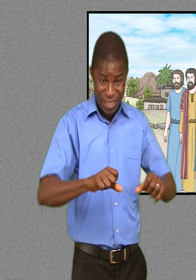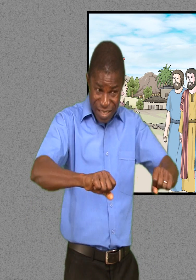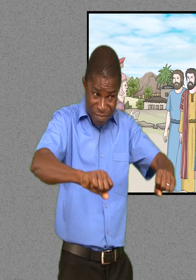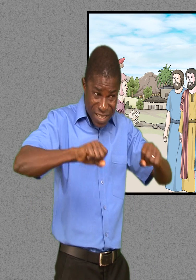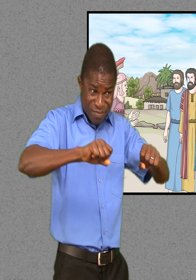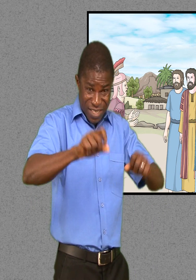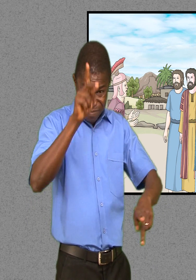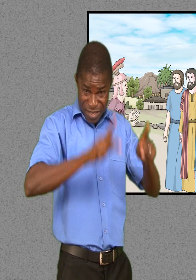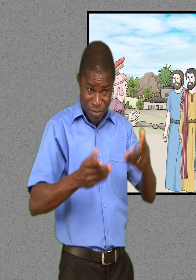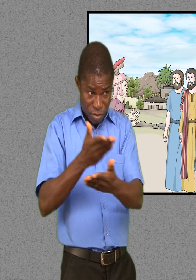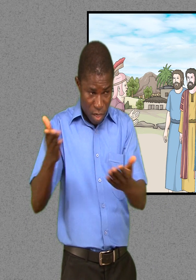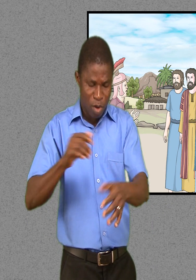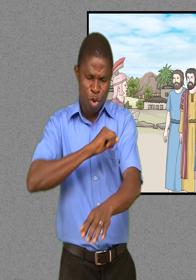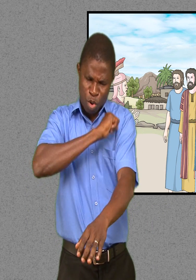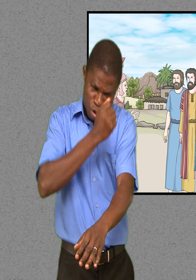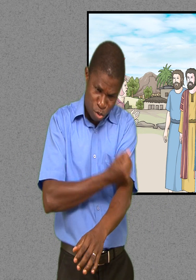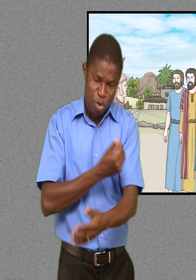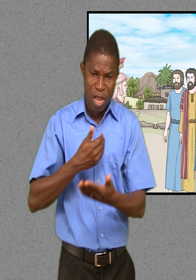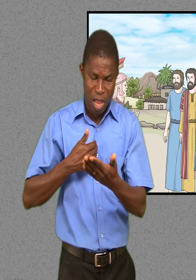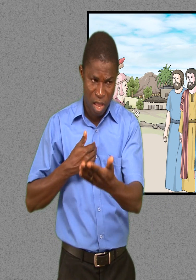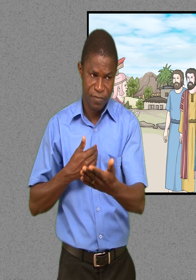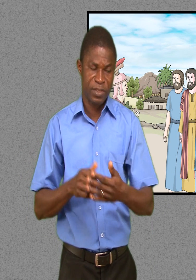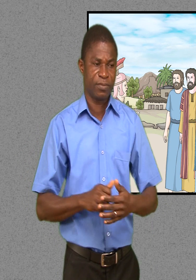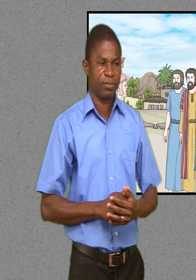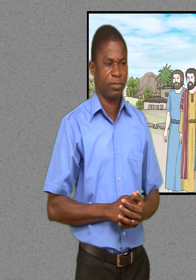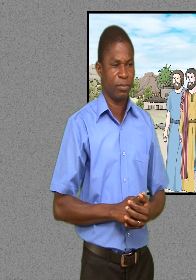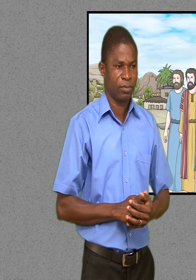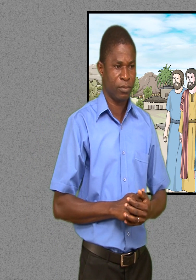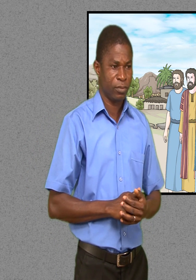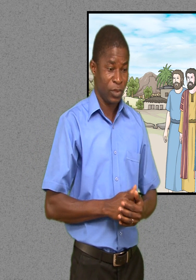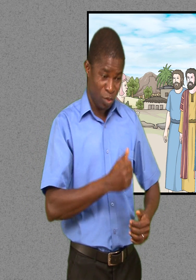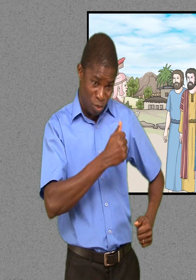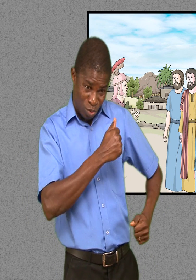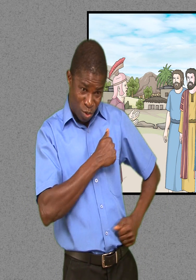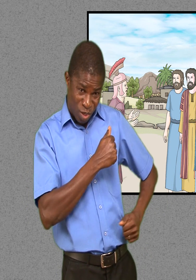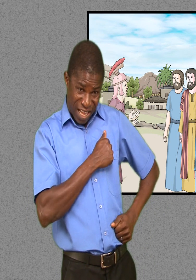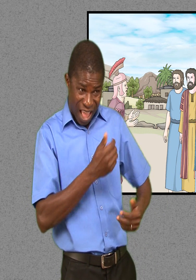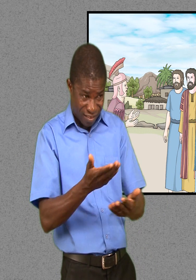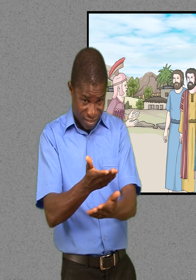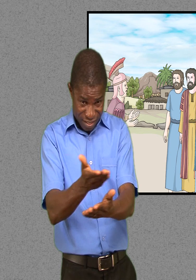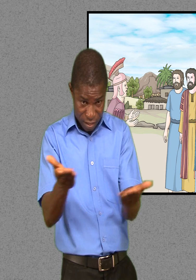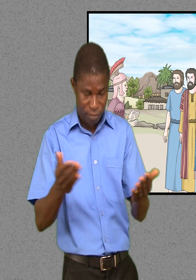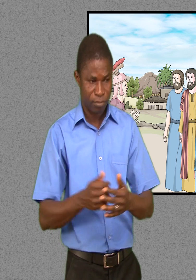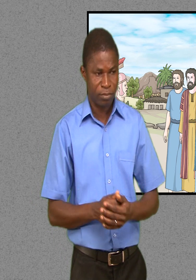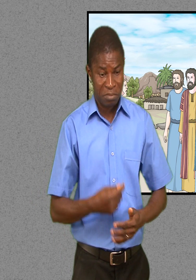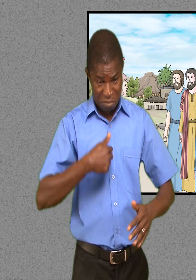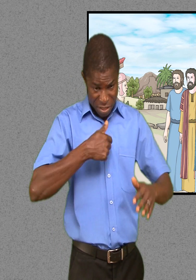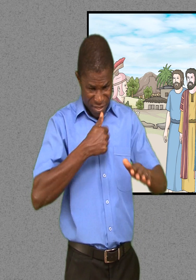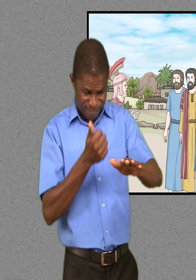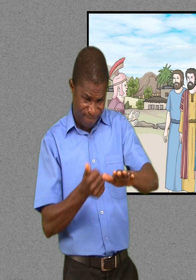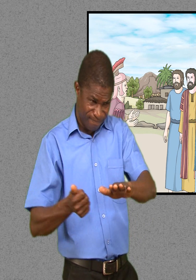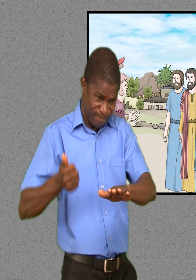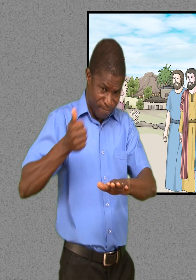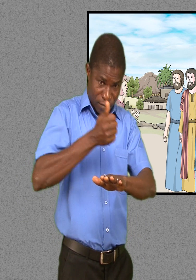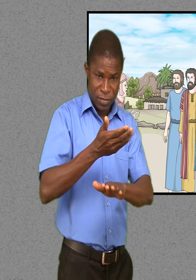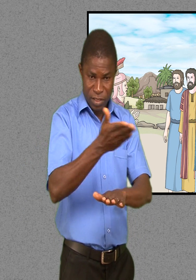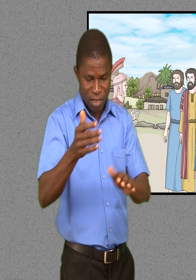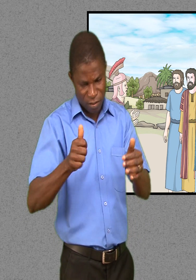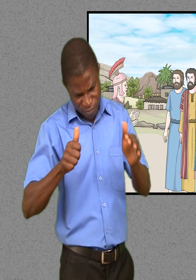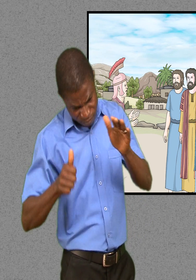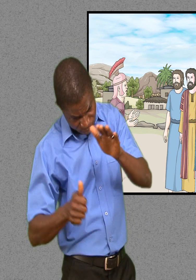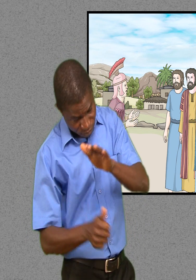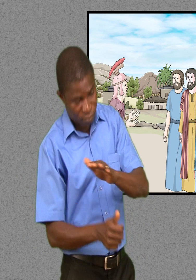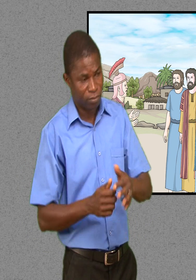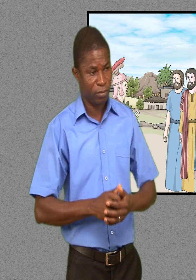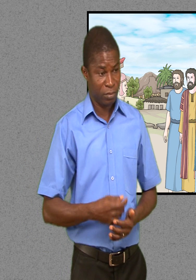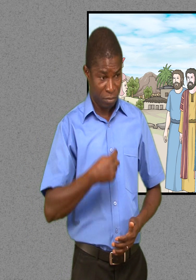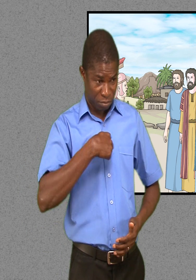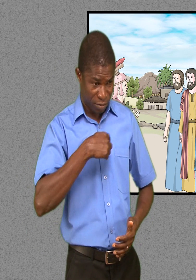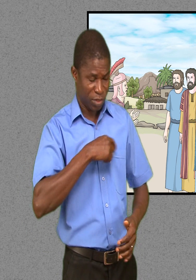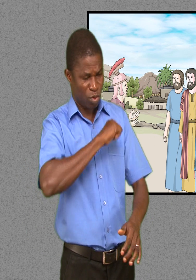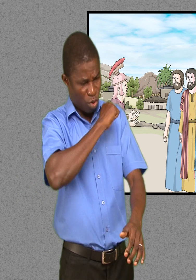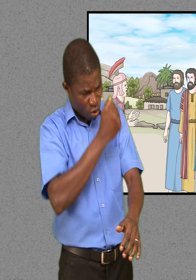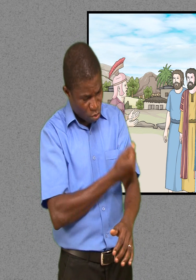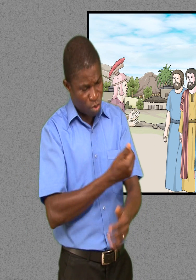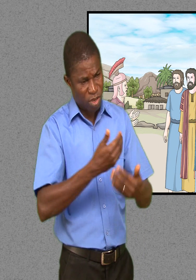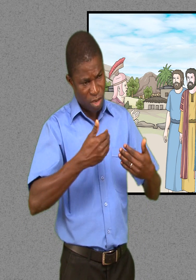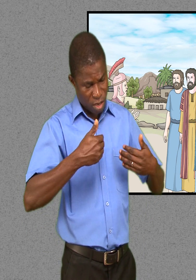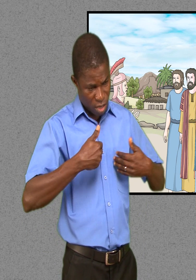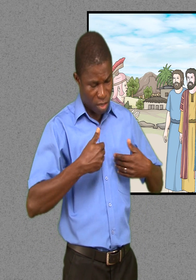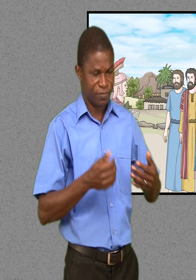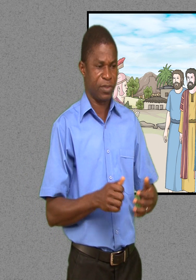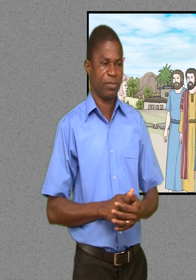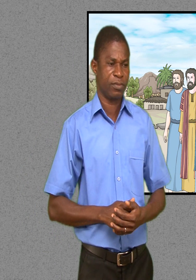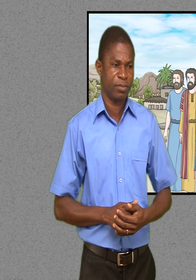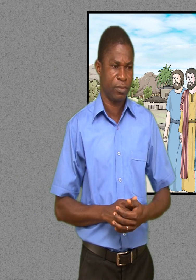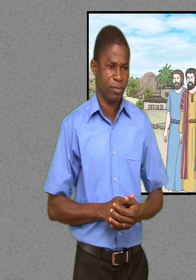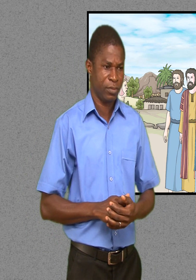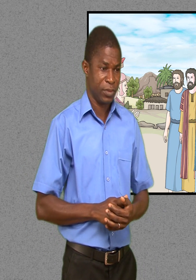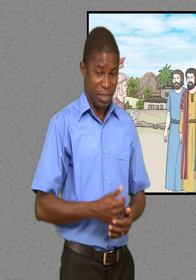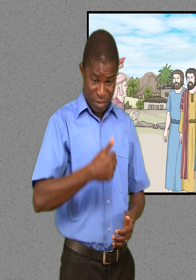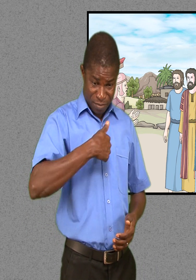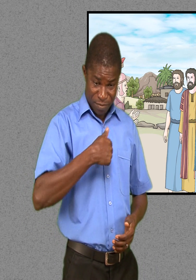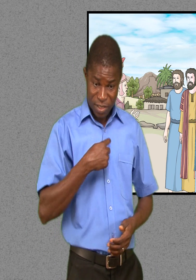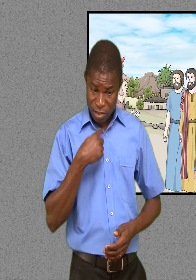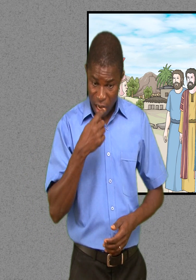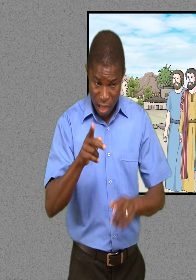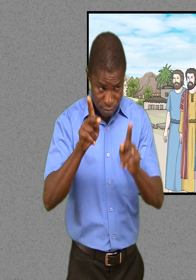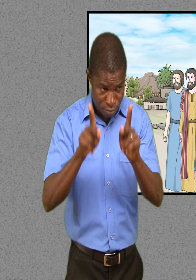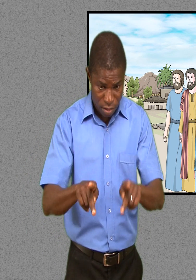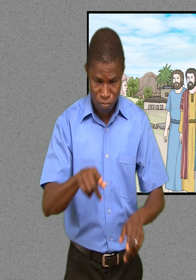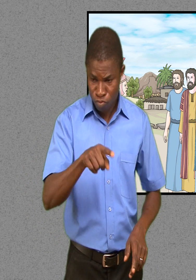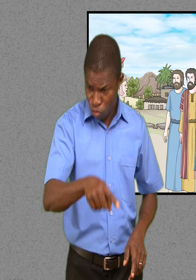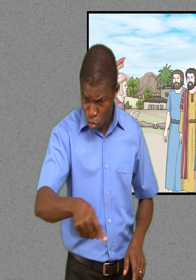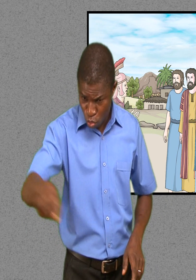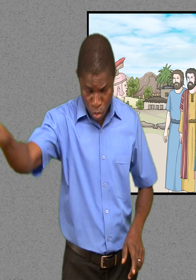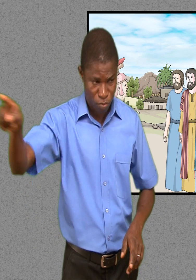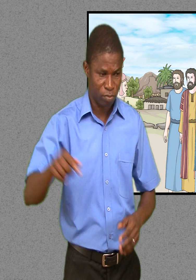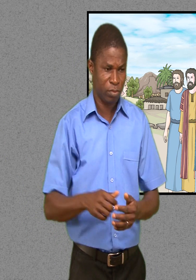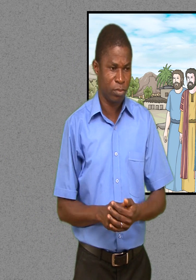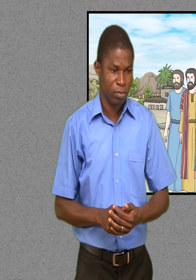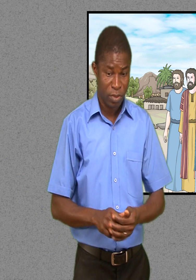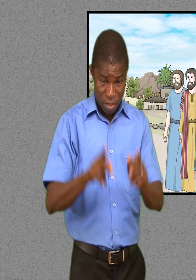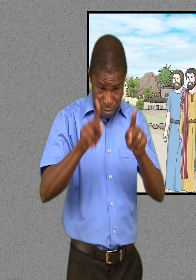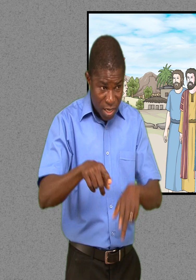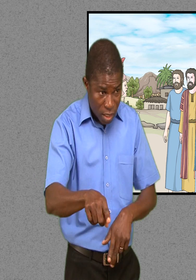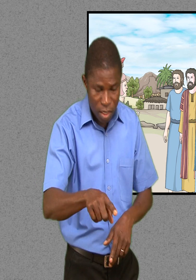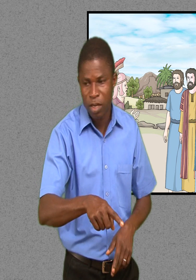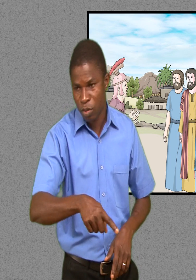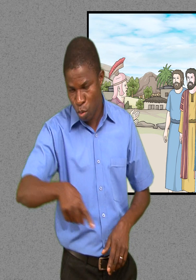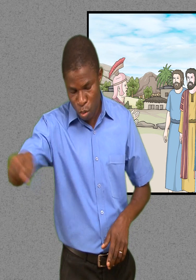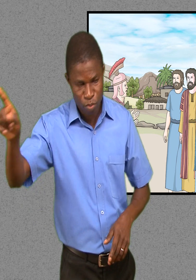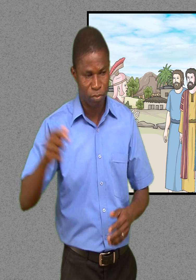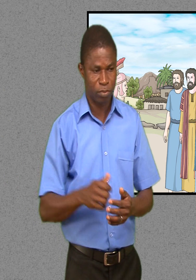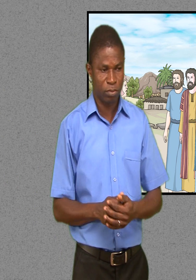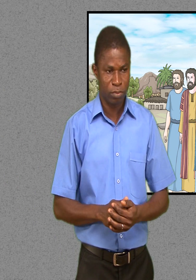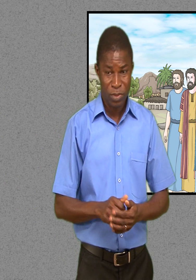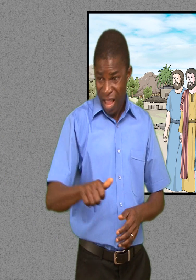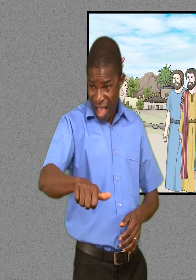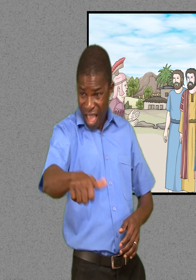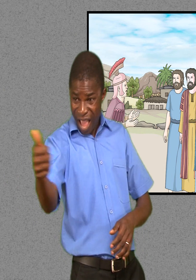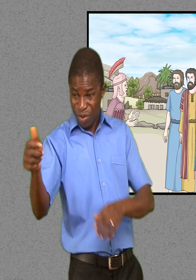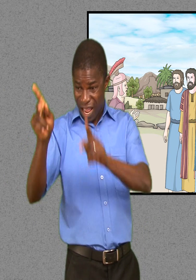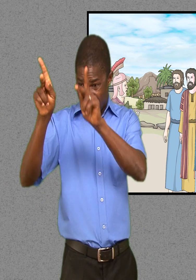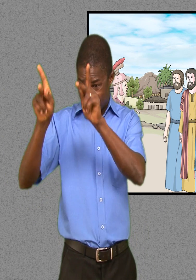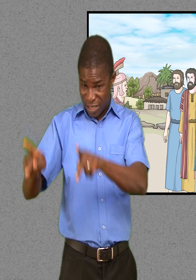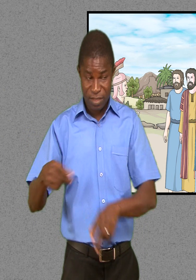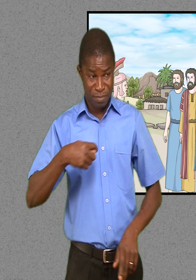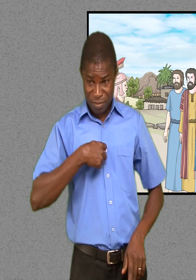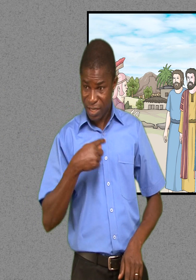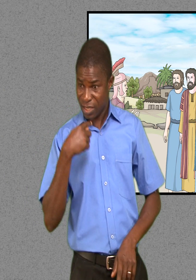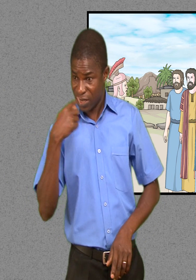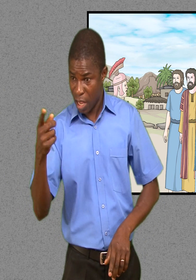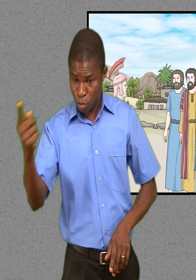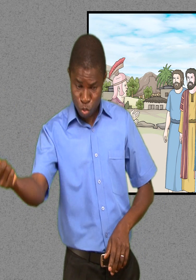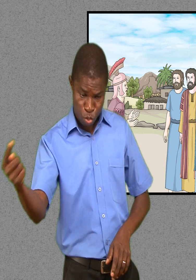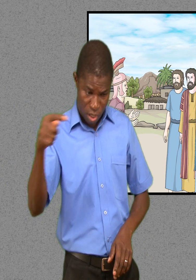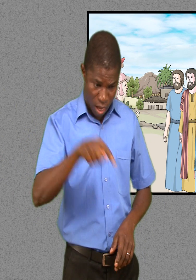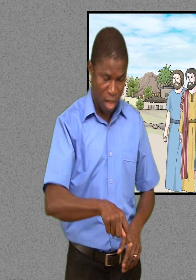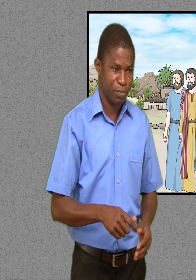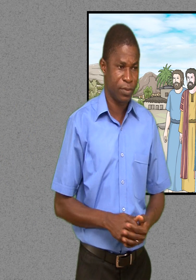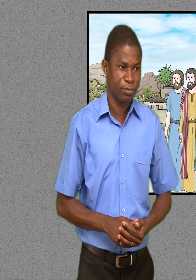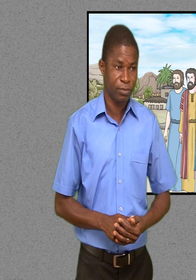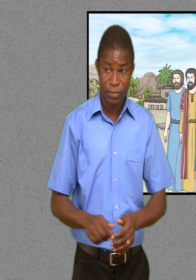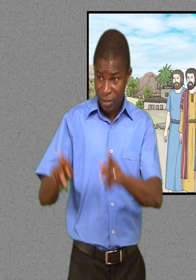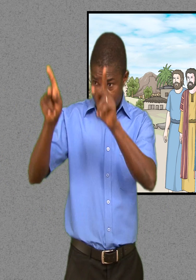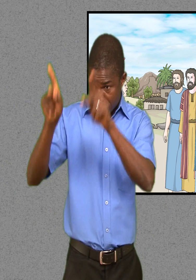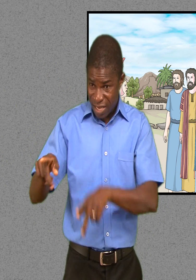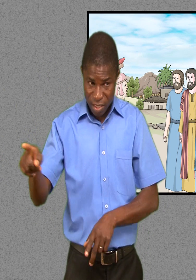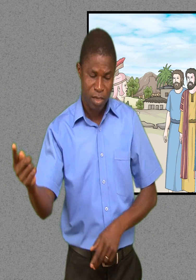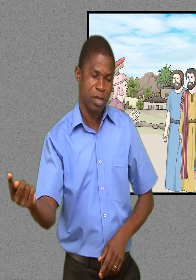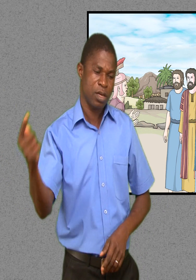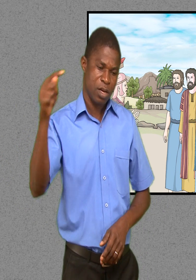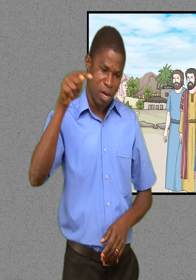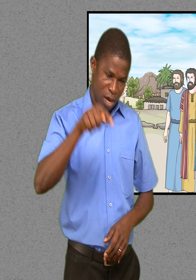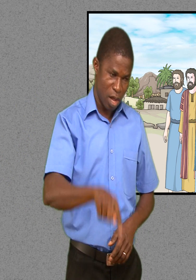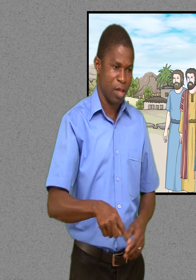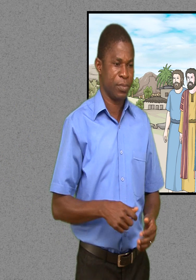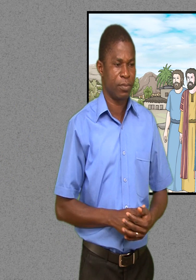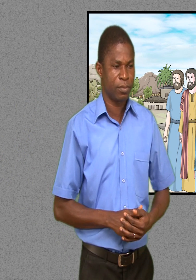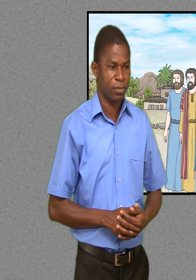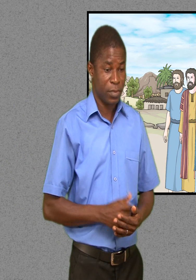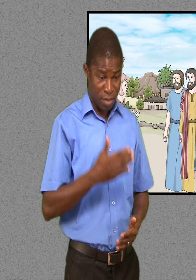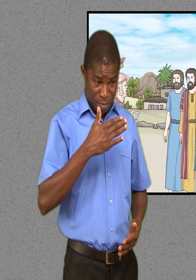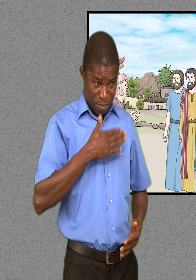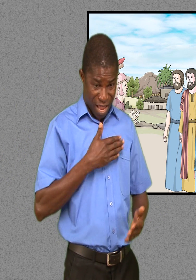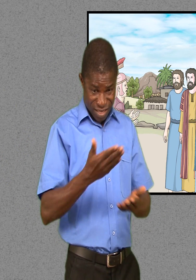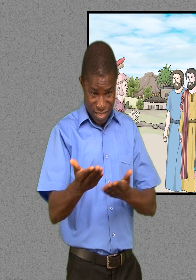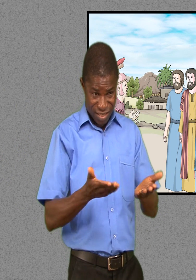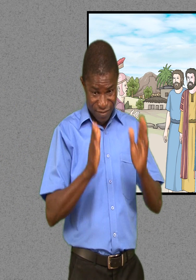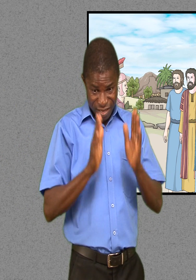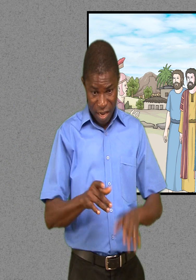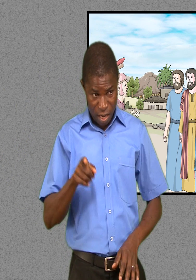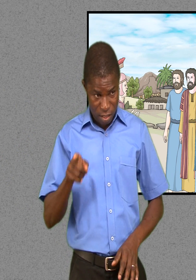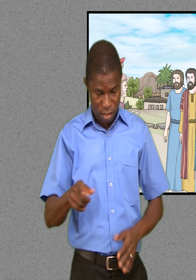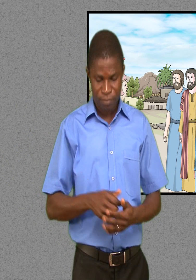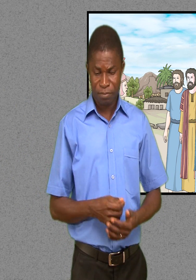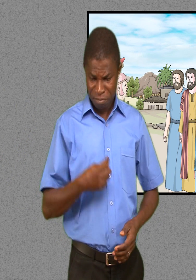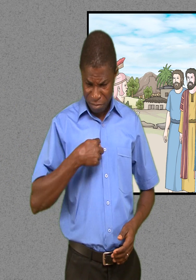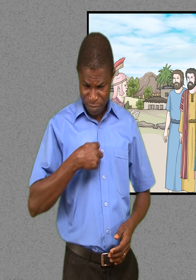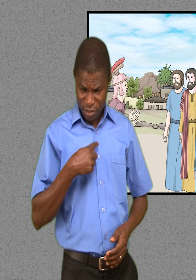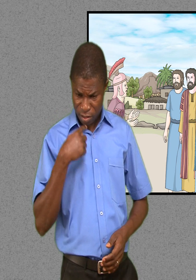For I myself am a man under authority, with soldiers under me.